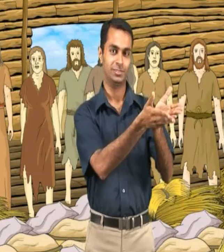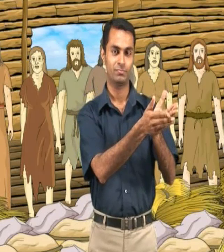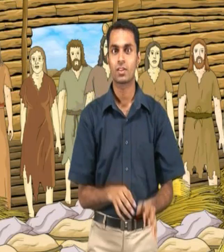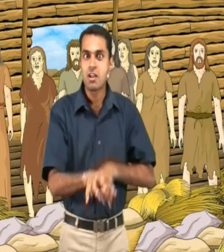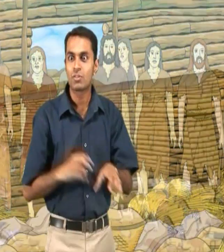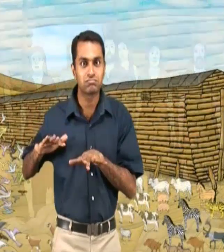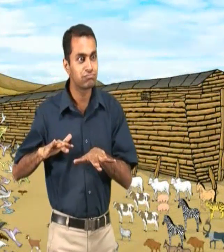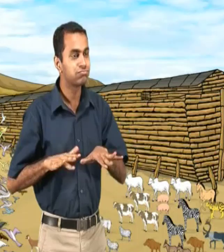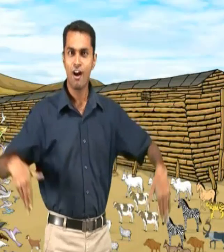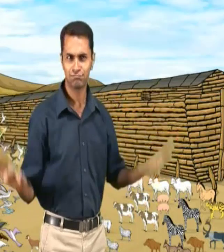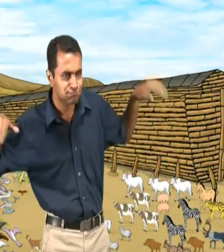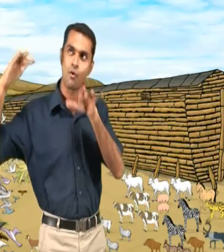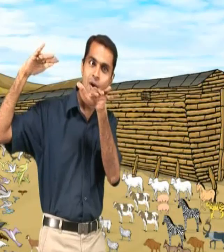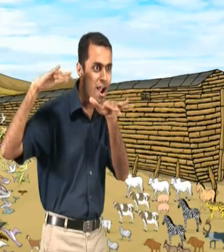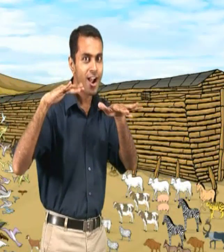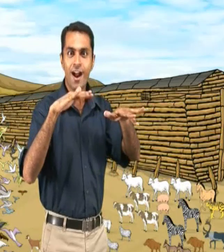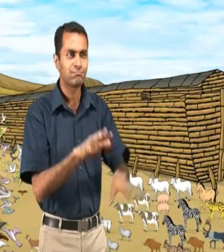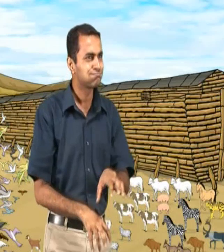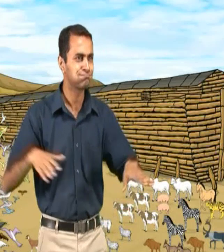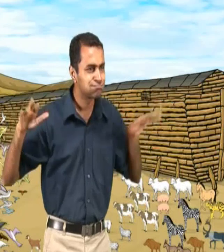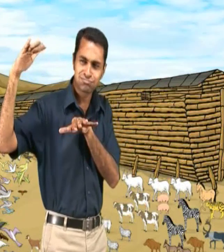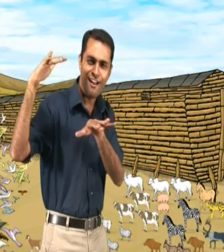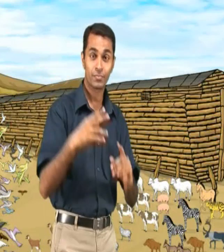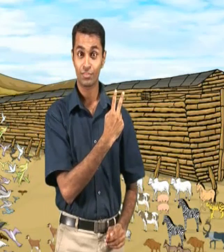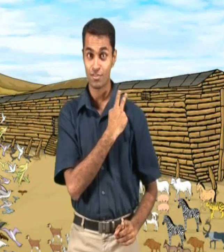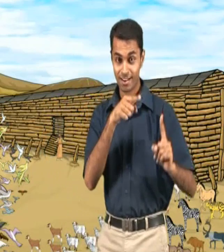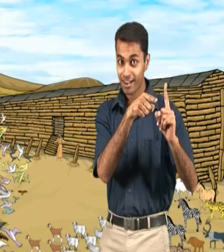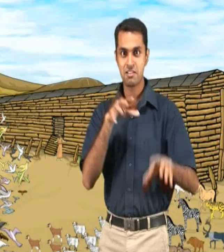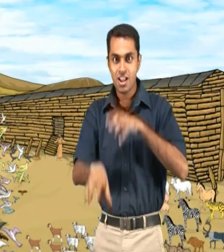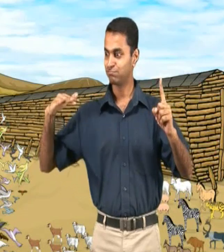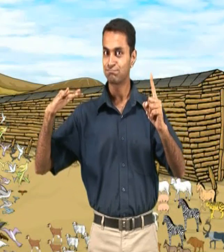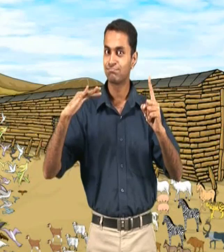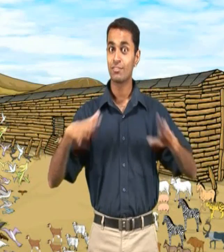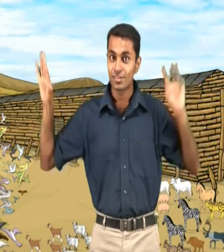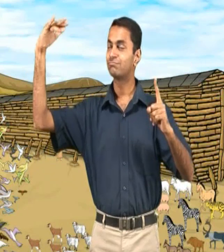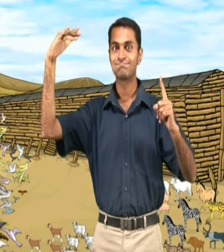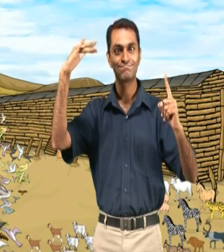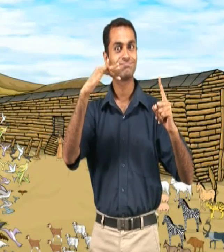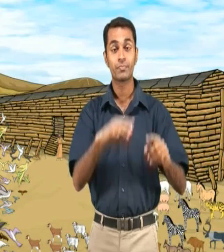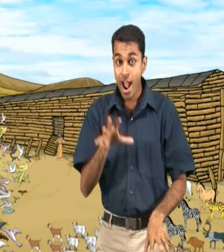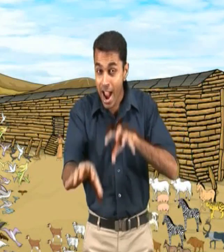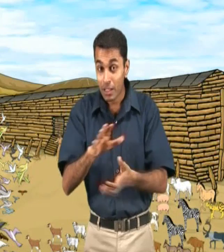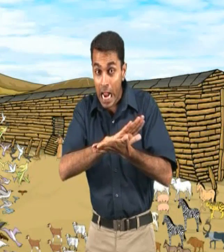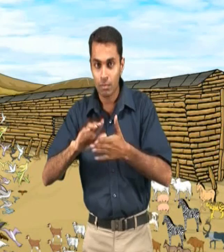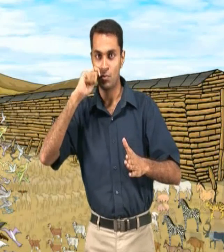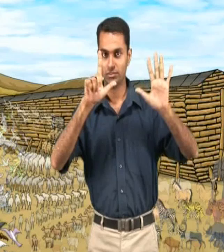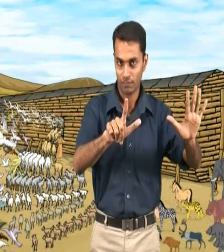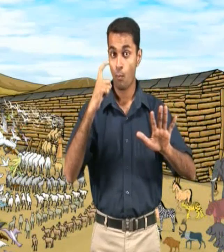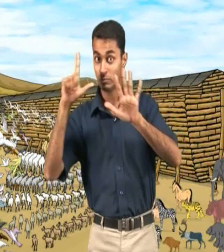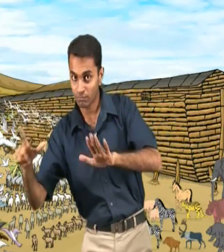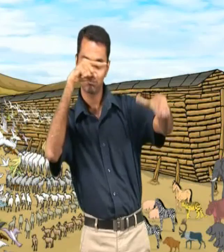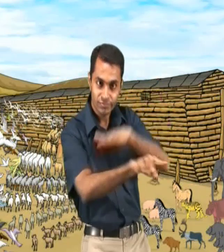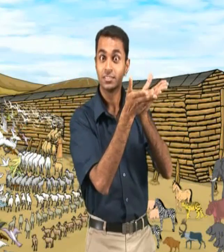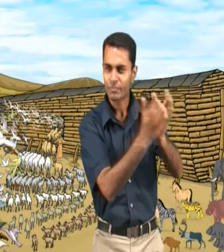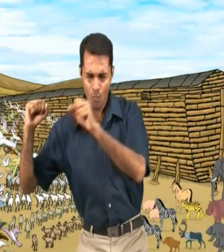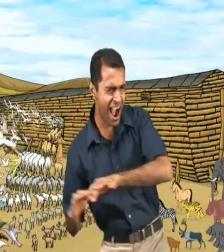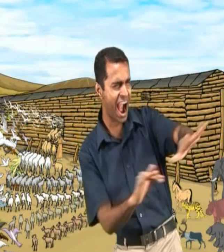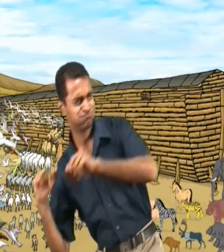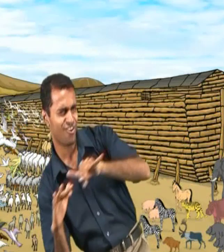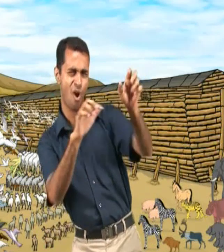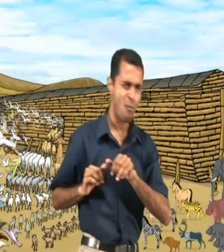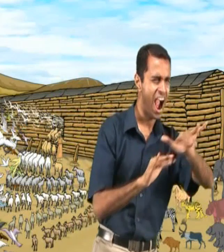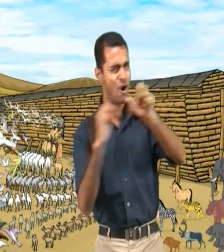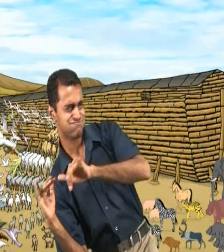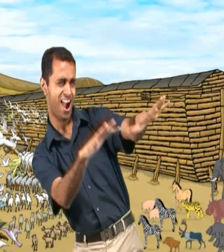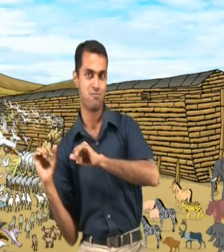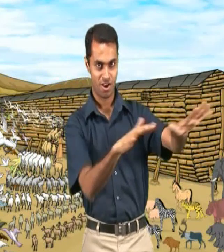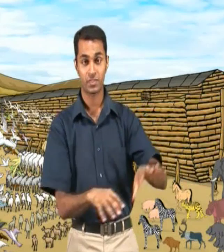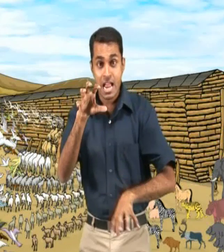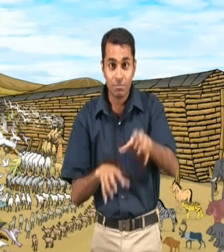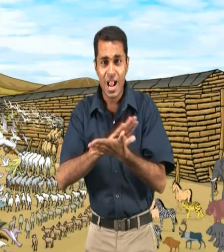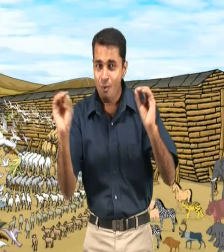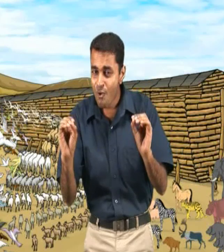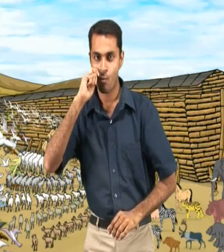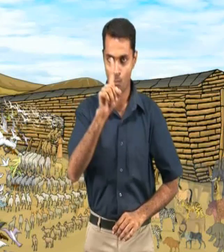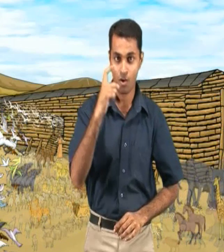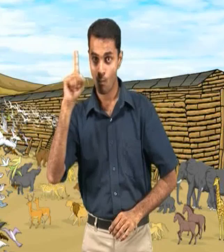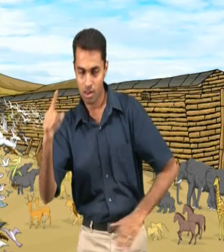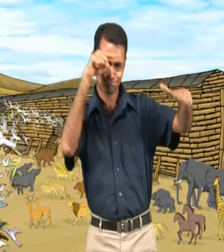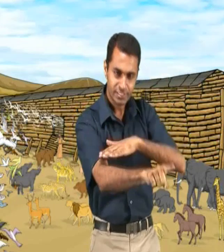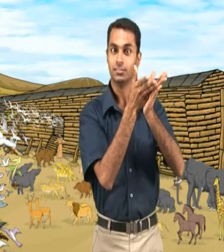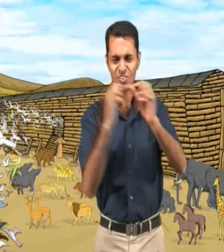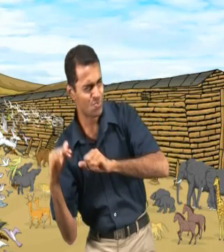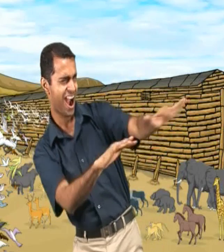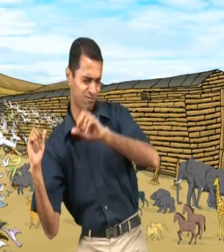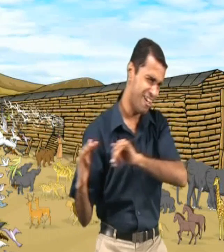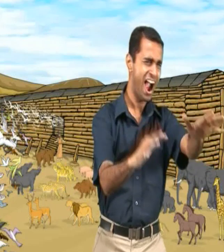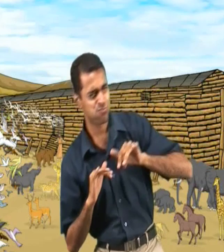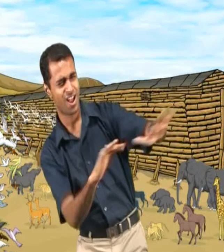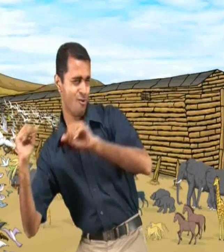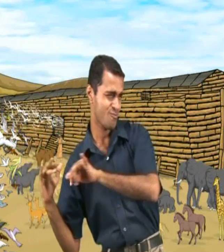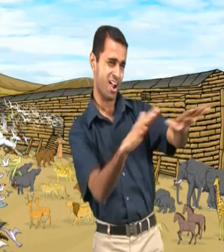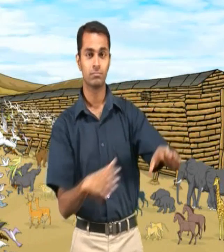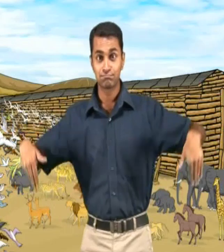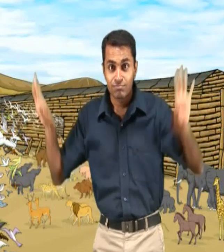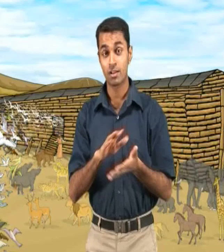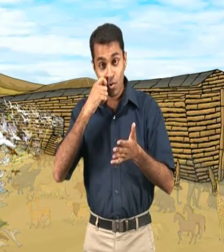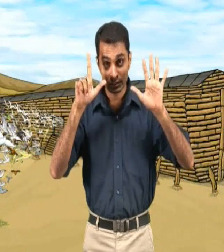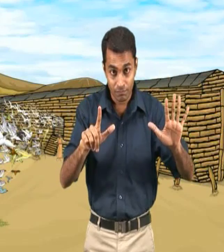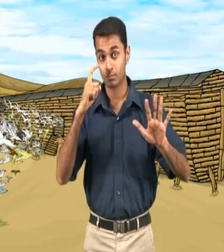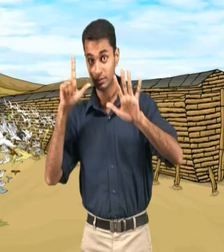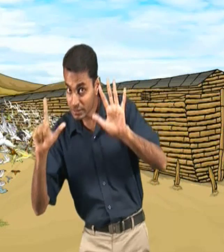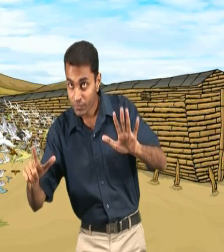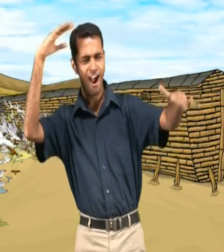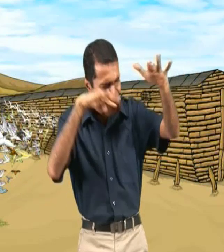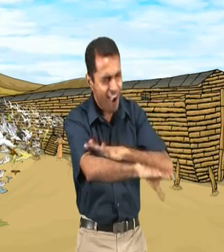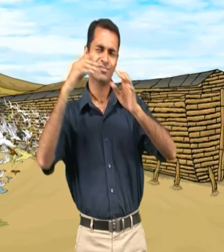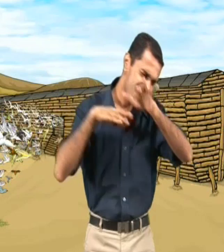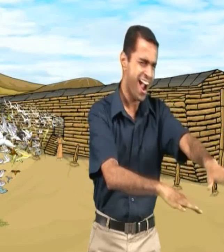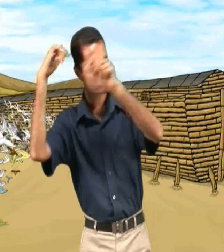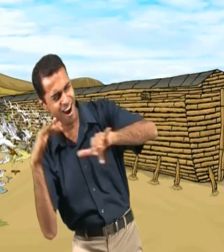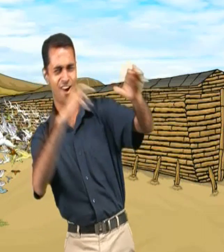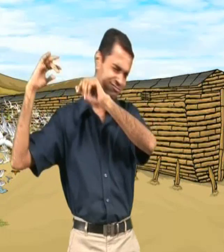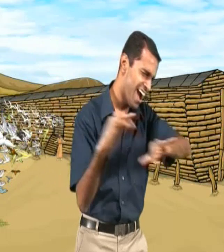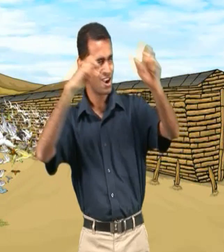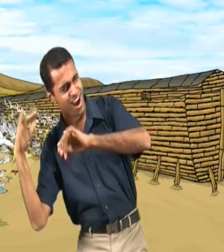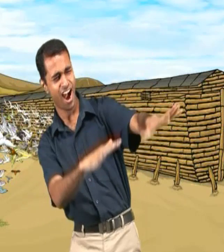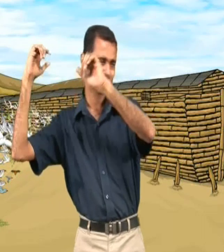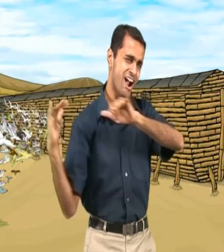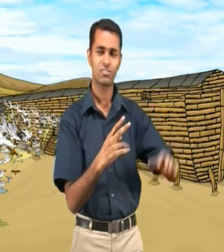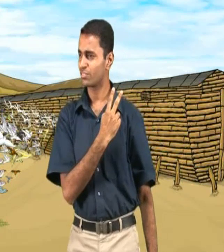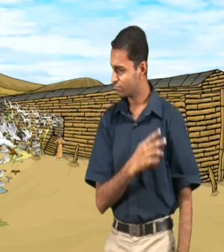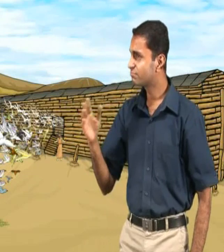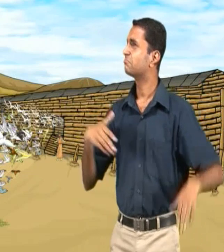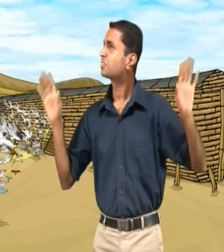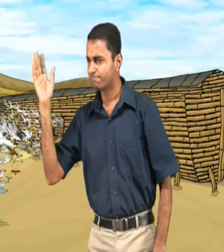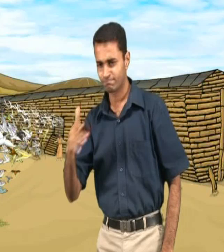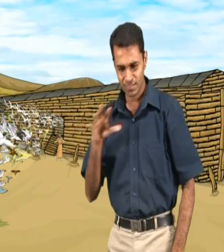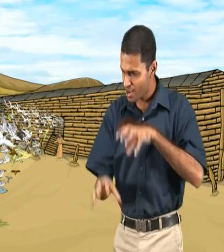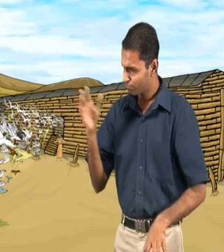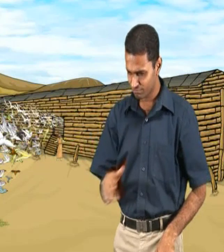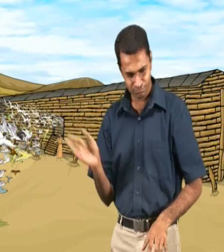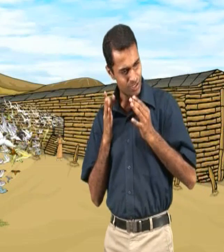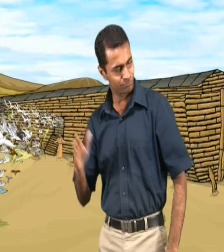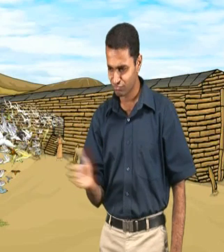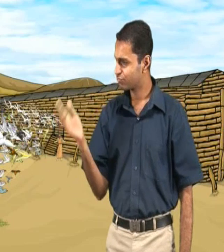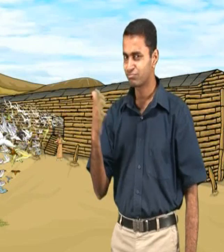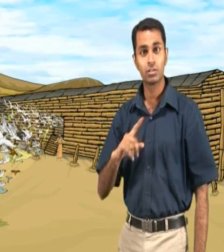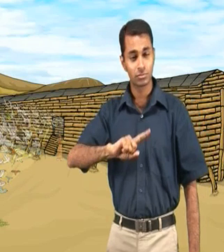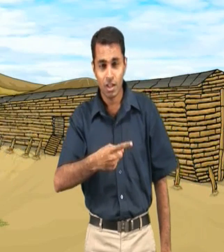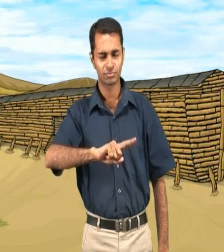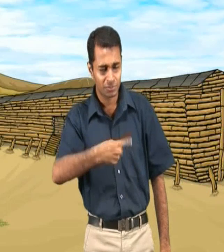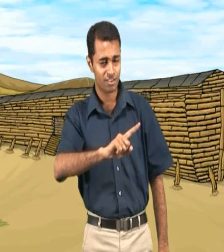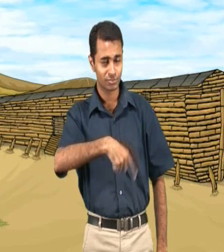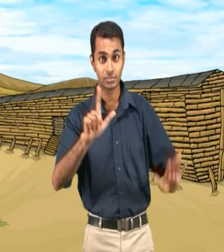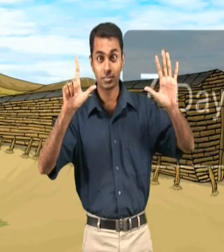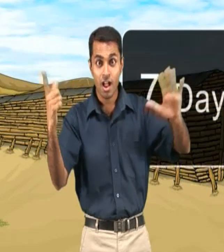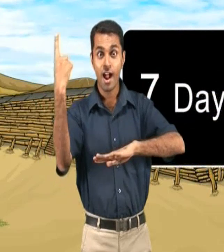The clean and unclean animals, the birds, and everything that crawls along the ground came to Noah to enter the ark, two by two, male and female, as God had commanded Noah.